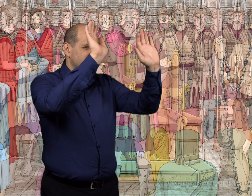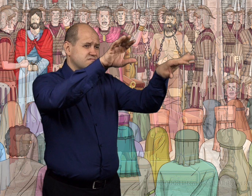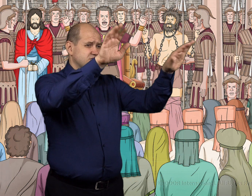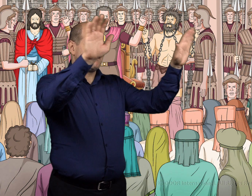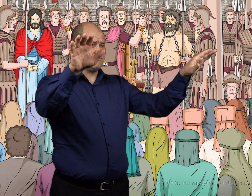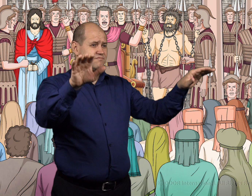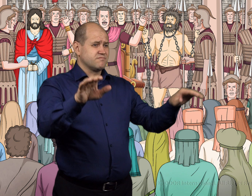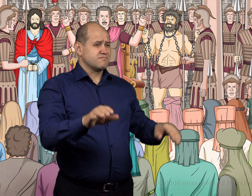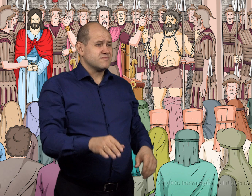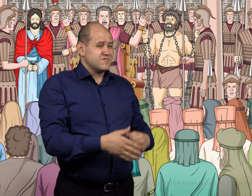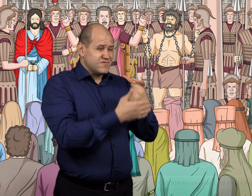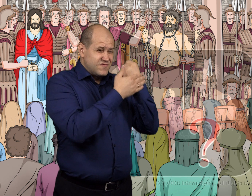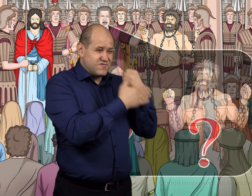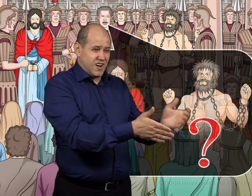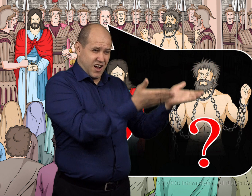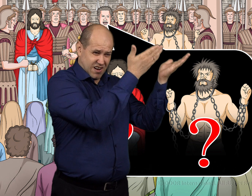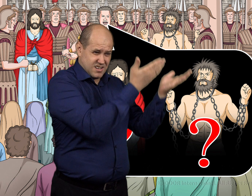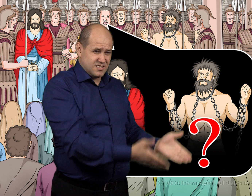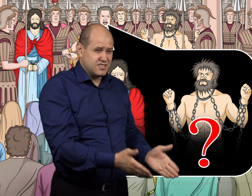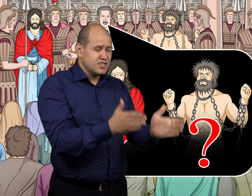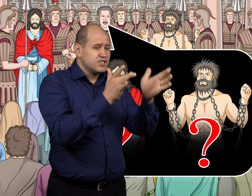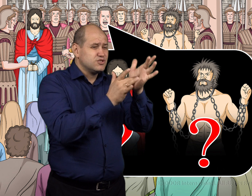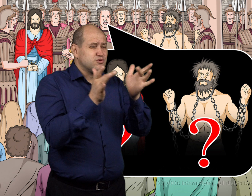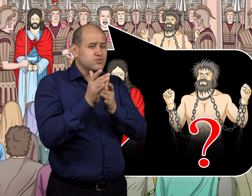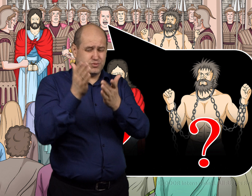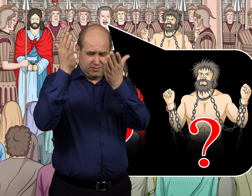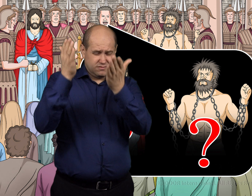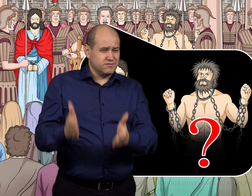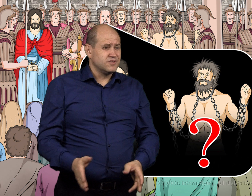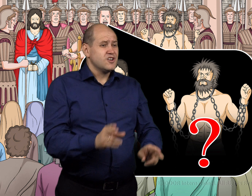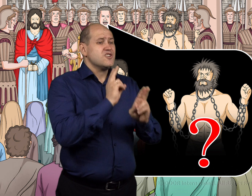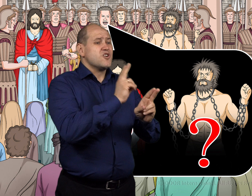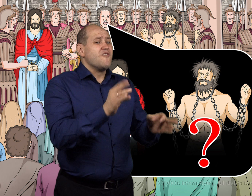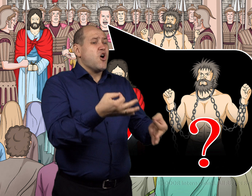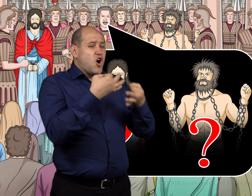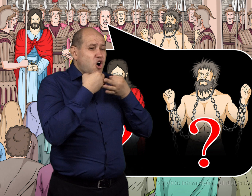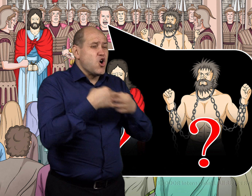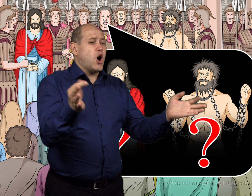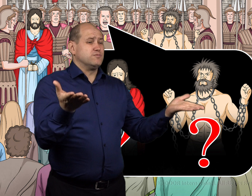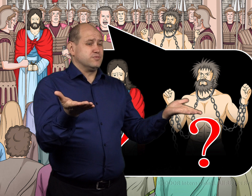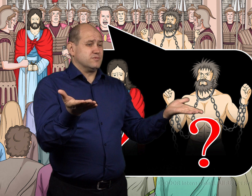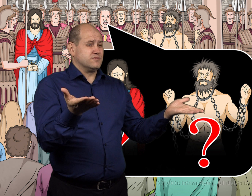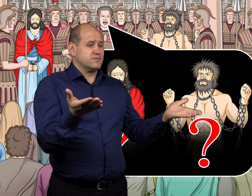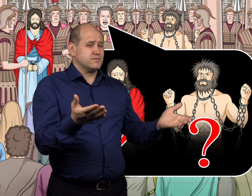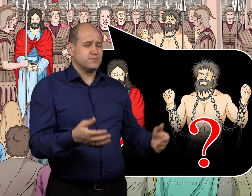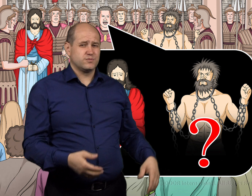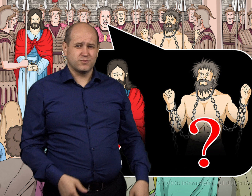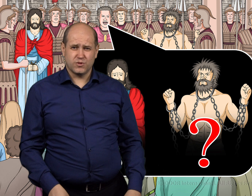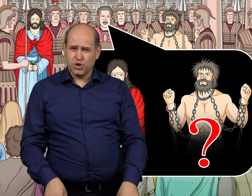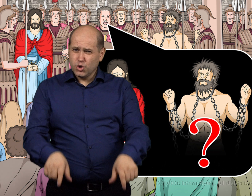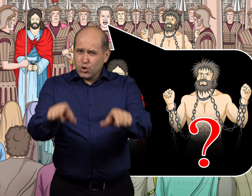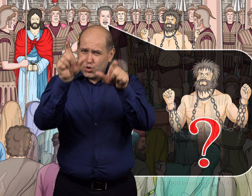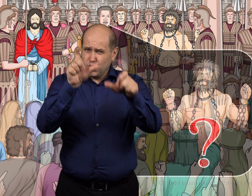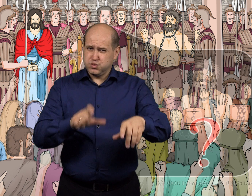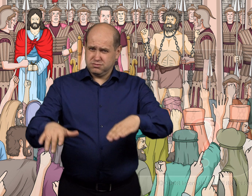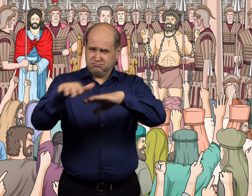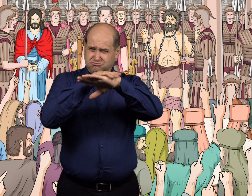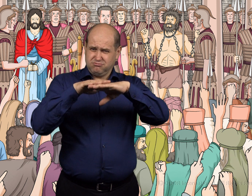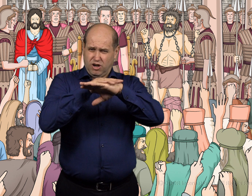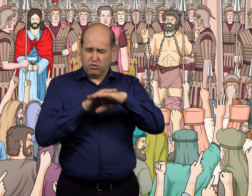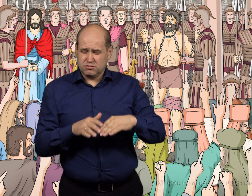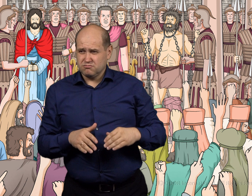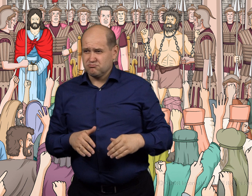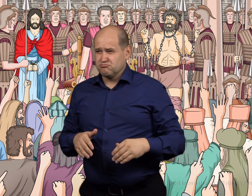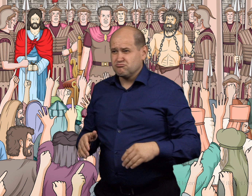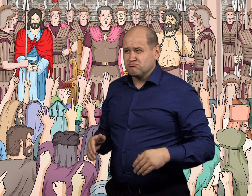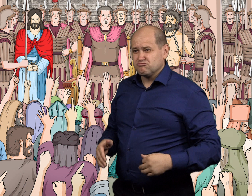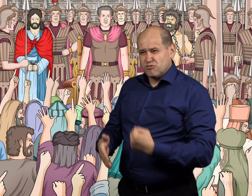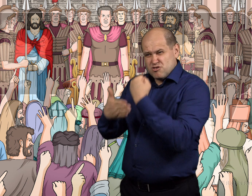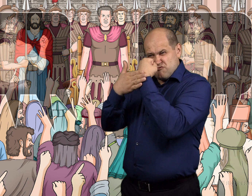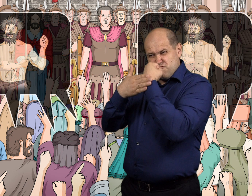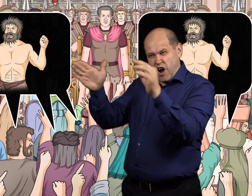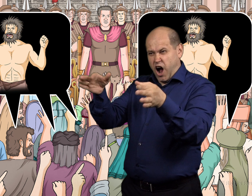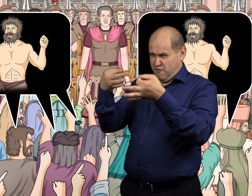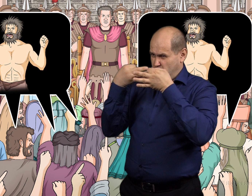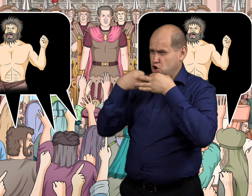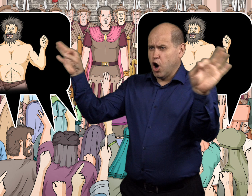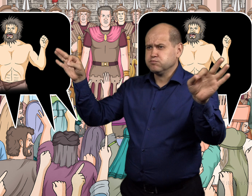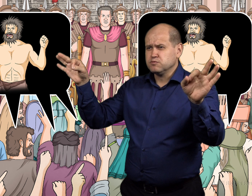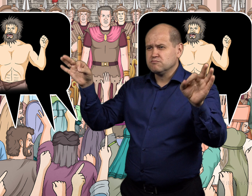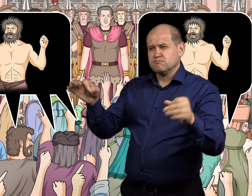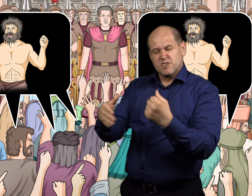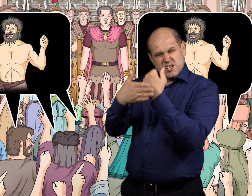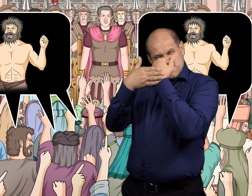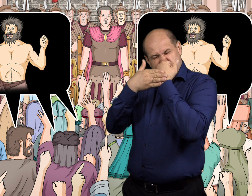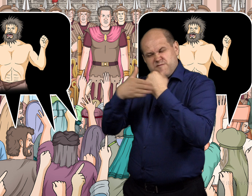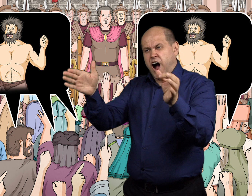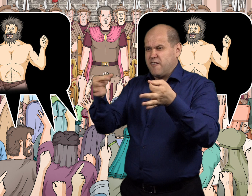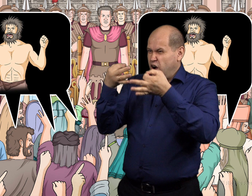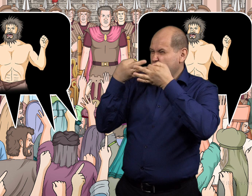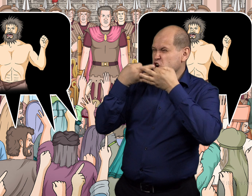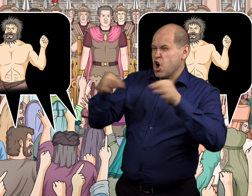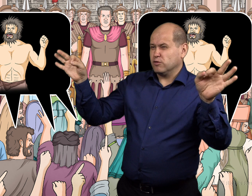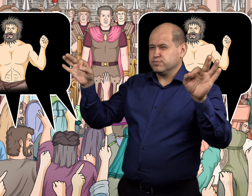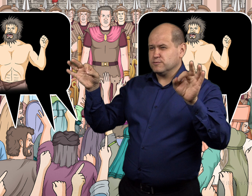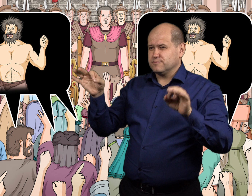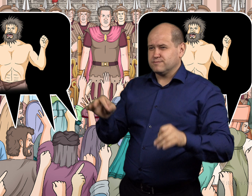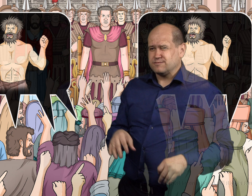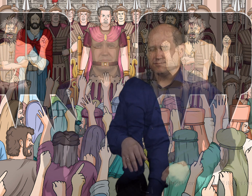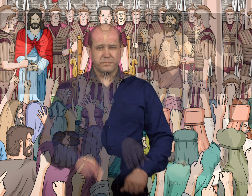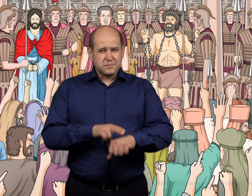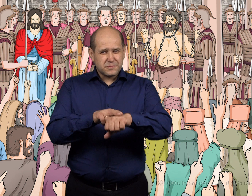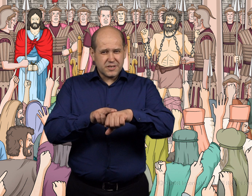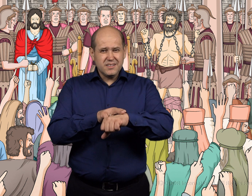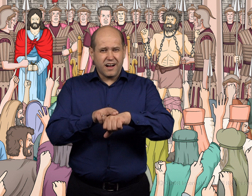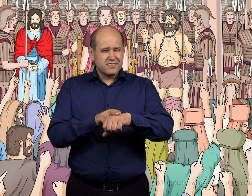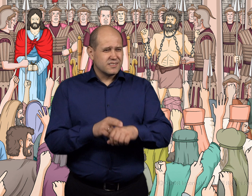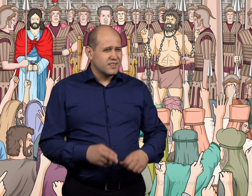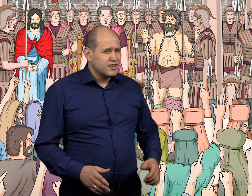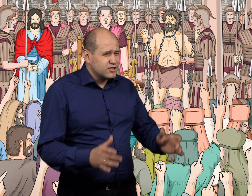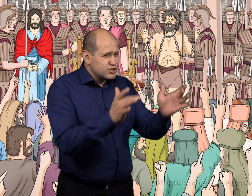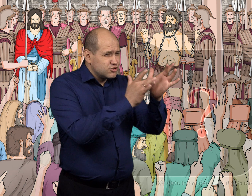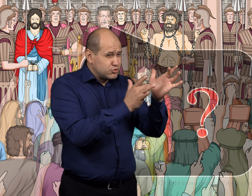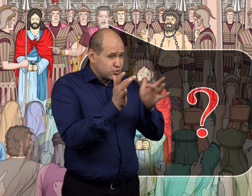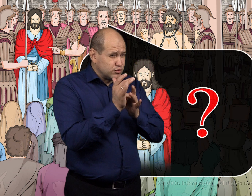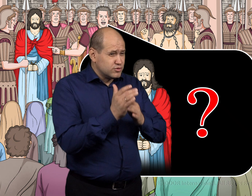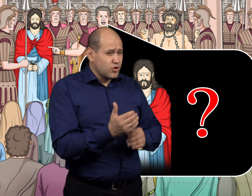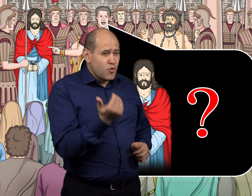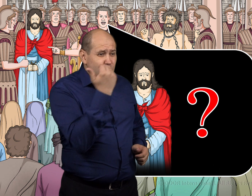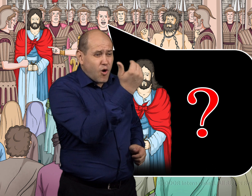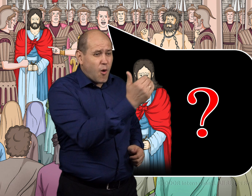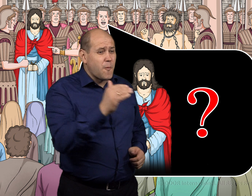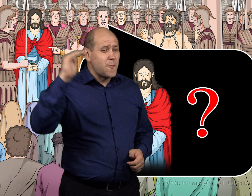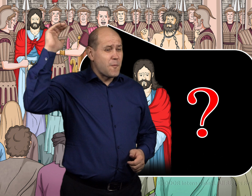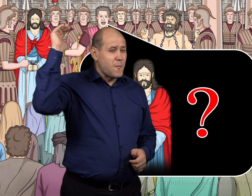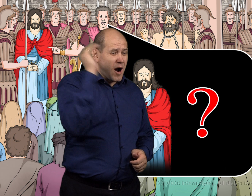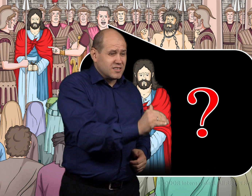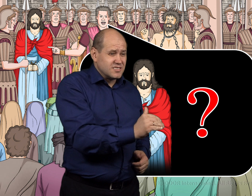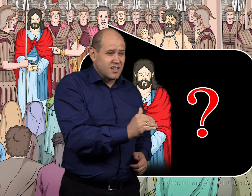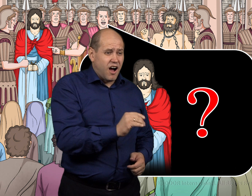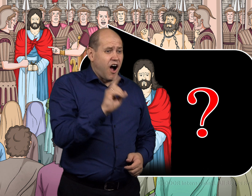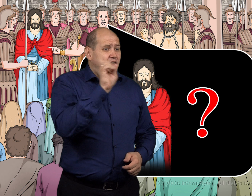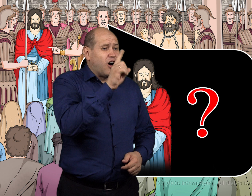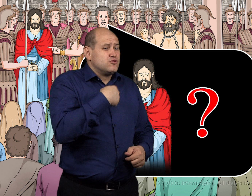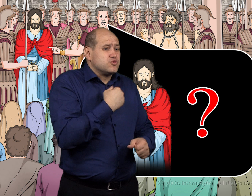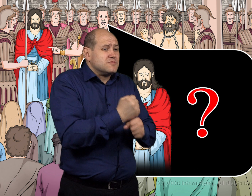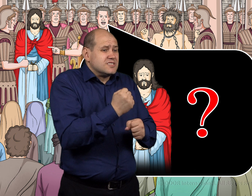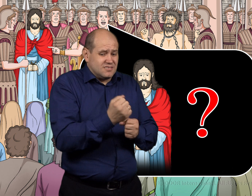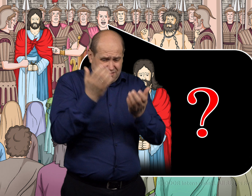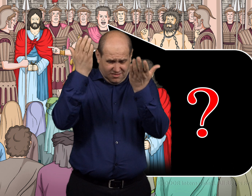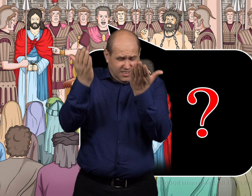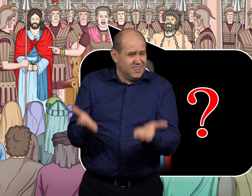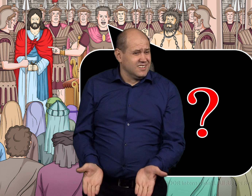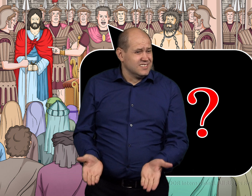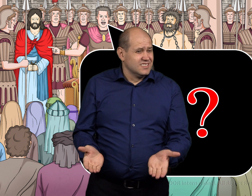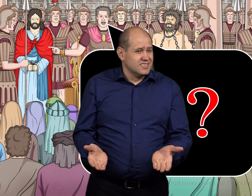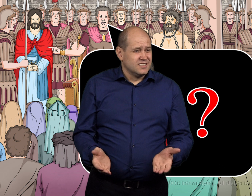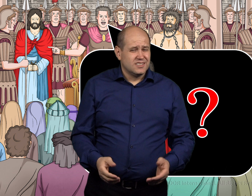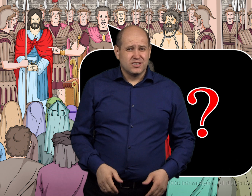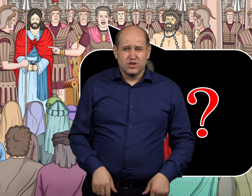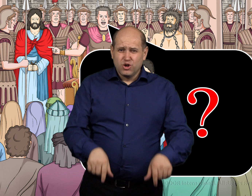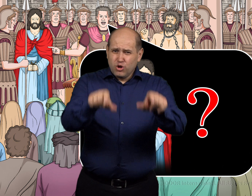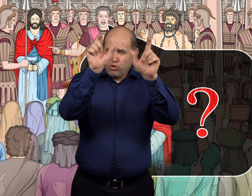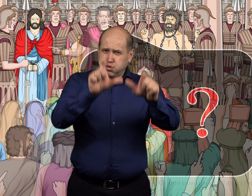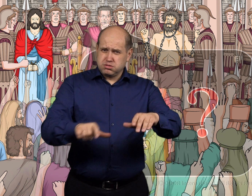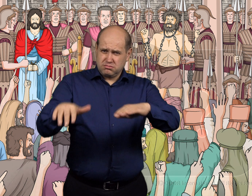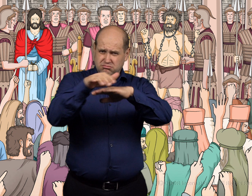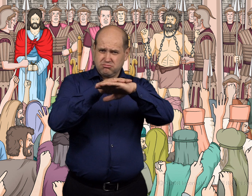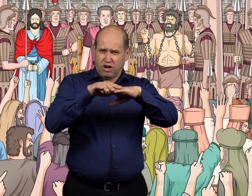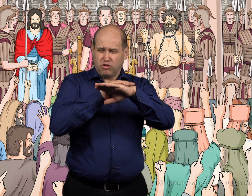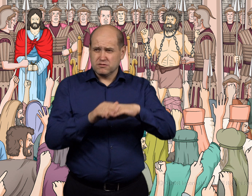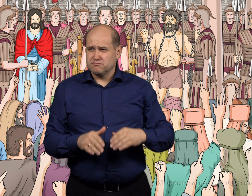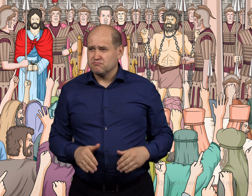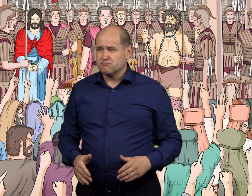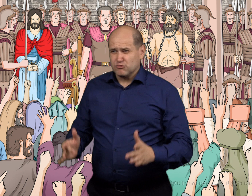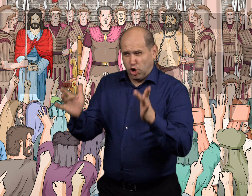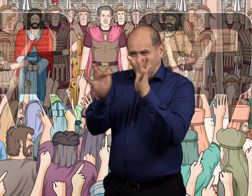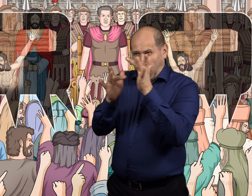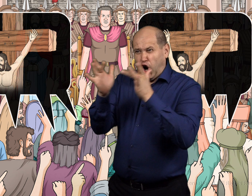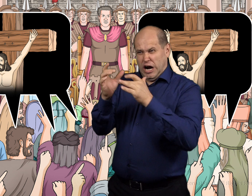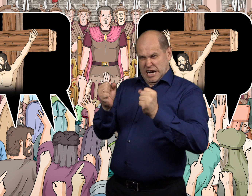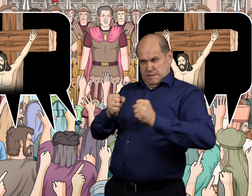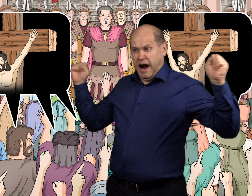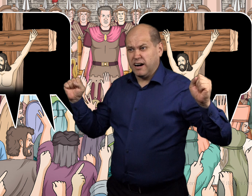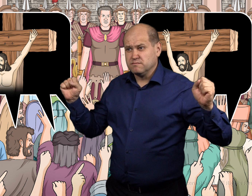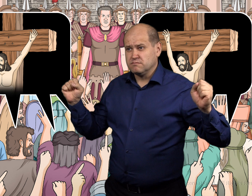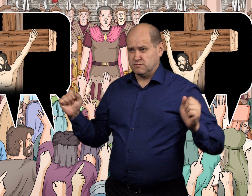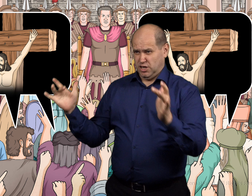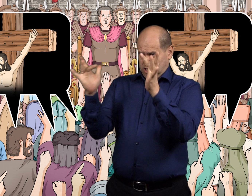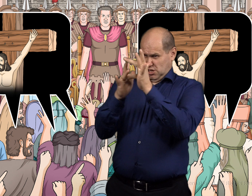“Which of the two do you want me to release to you?” asked the governor. “Barabbas,” they replied. “What then should I do with Jesus who is called Christ?” Pilate asked.